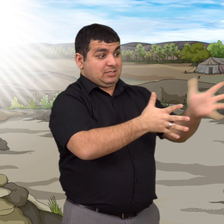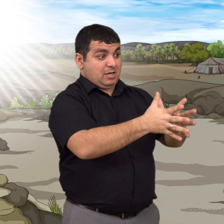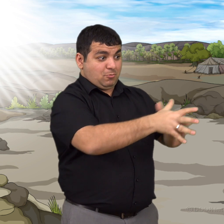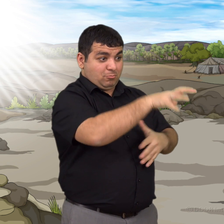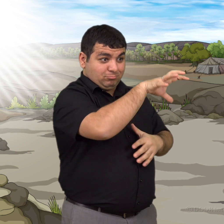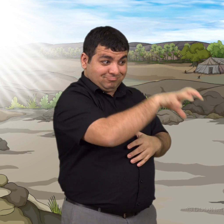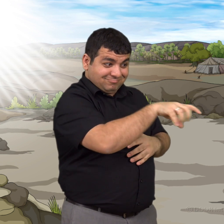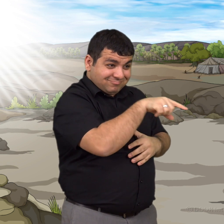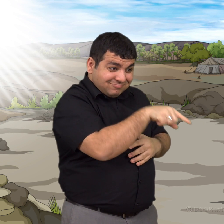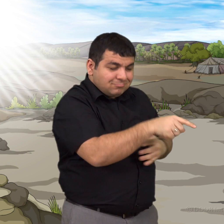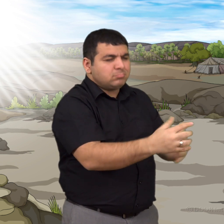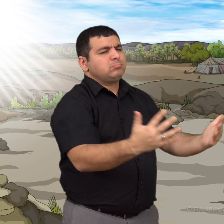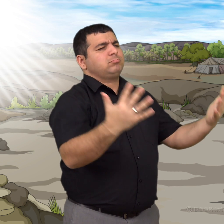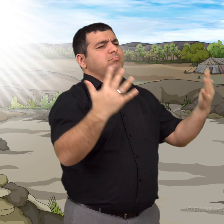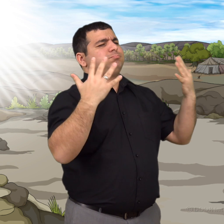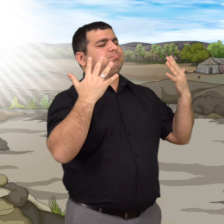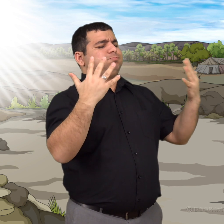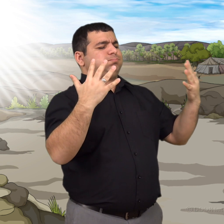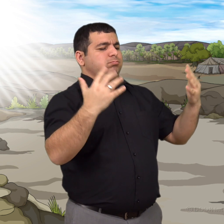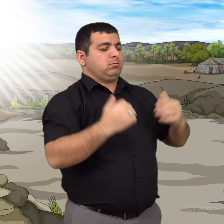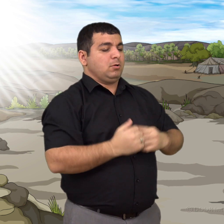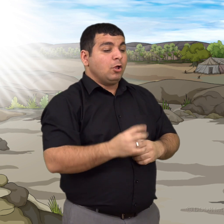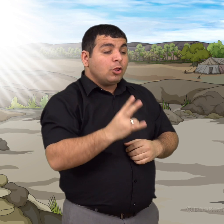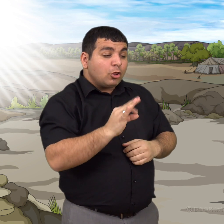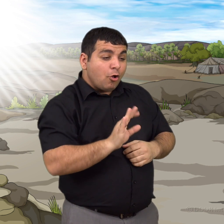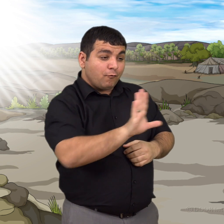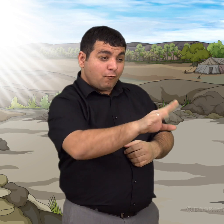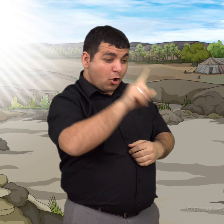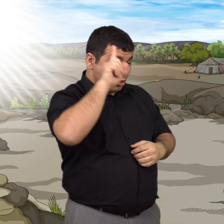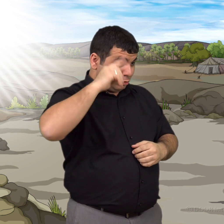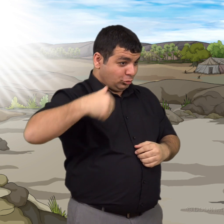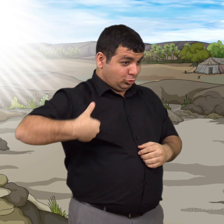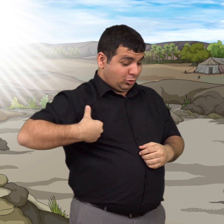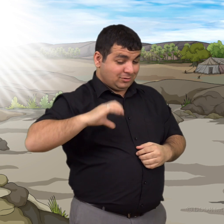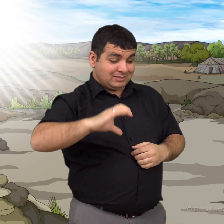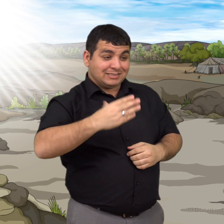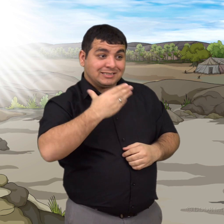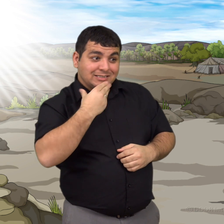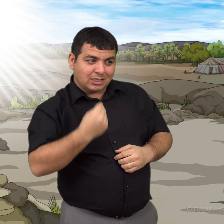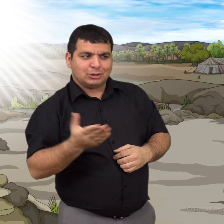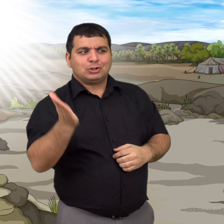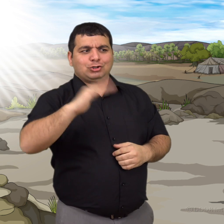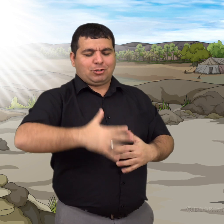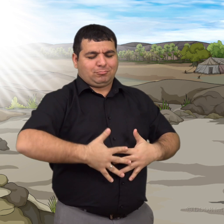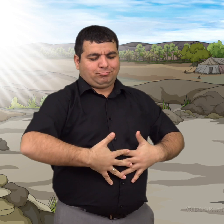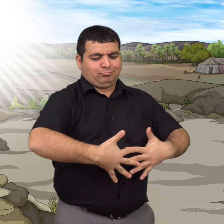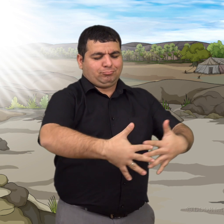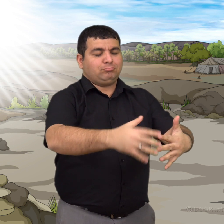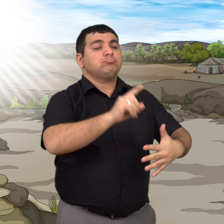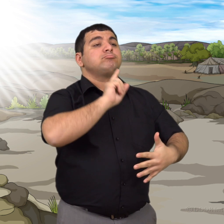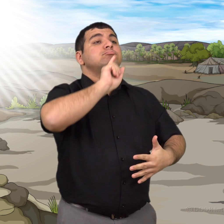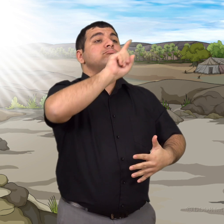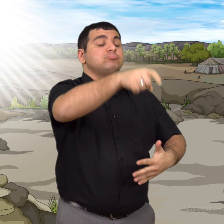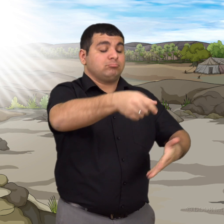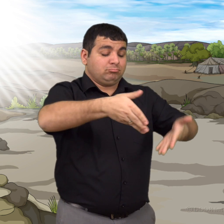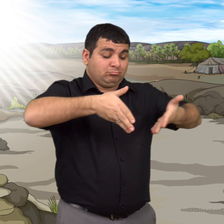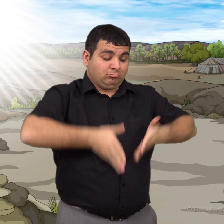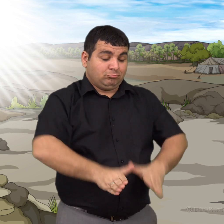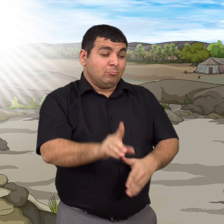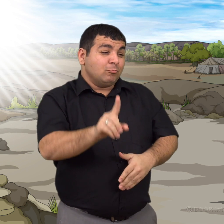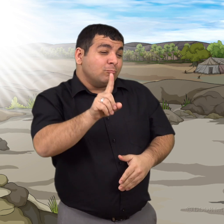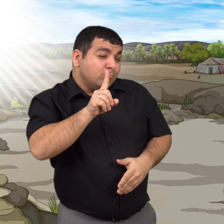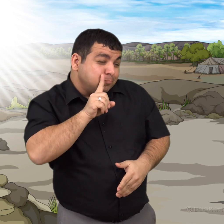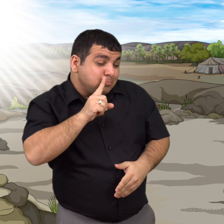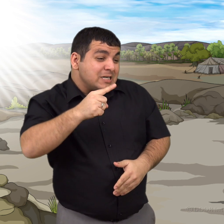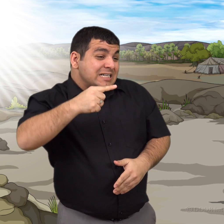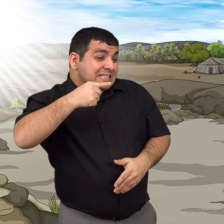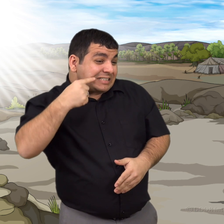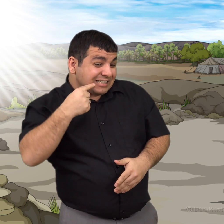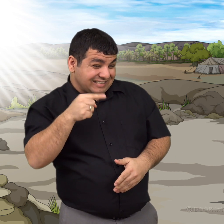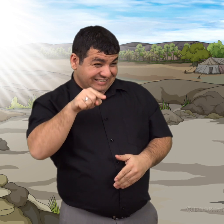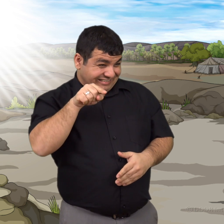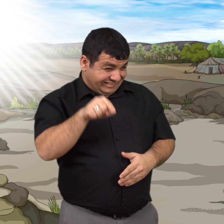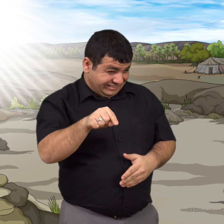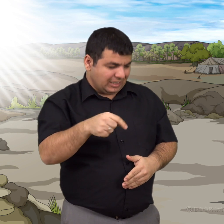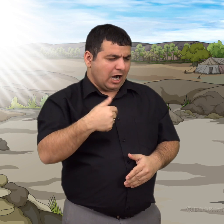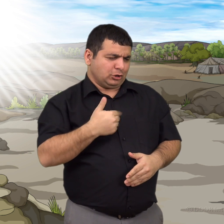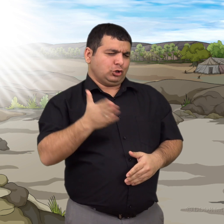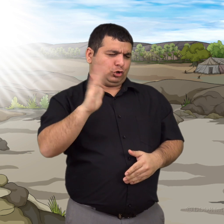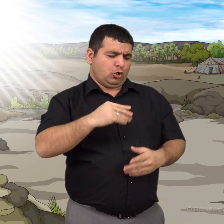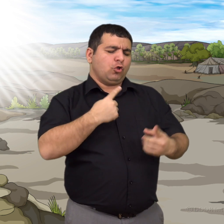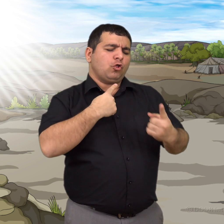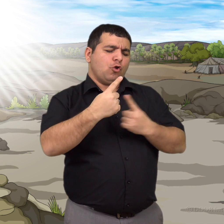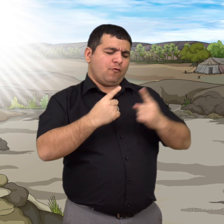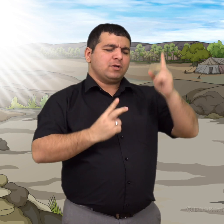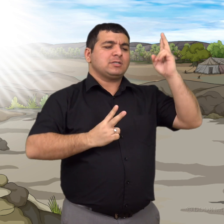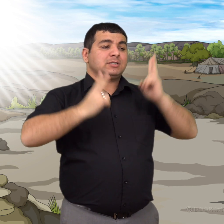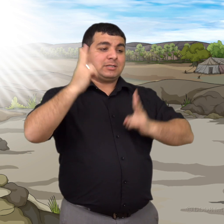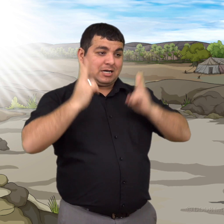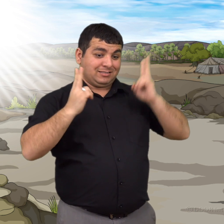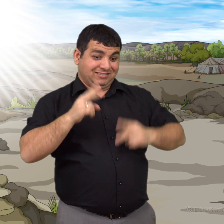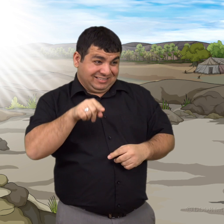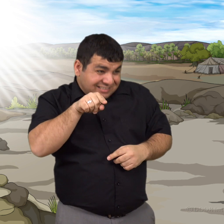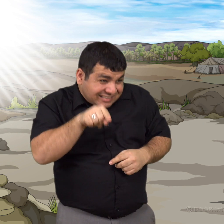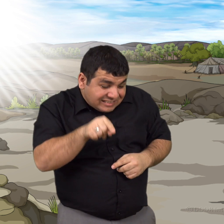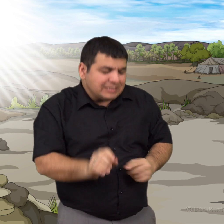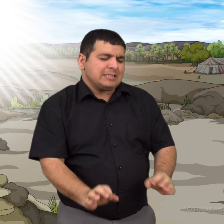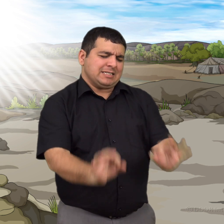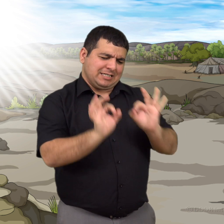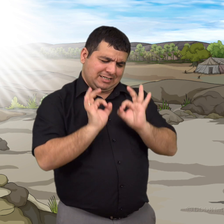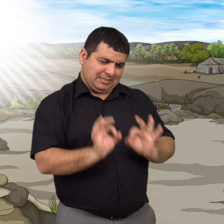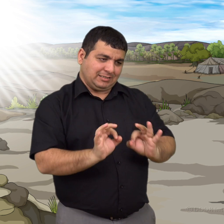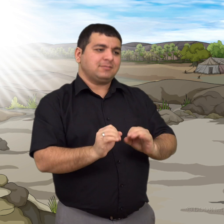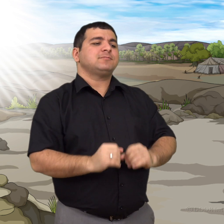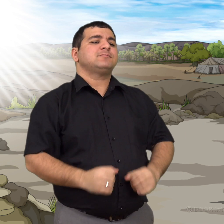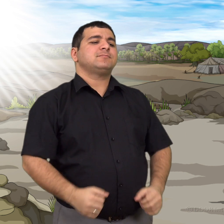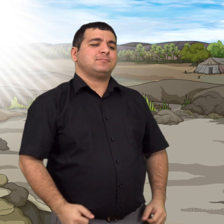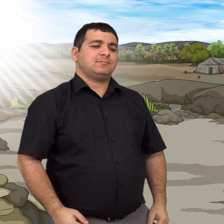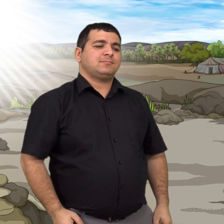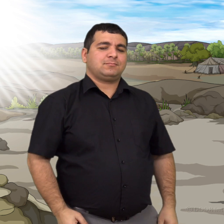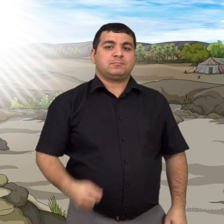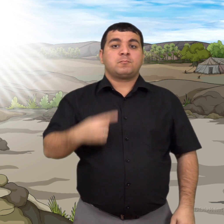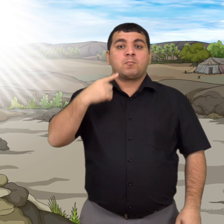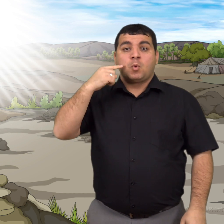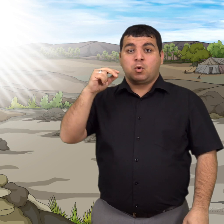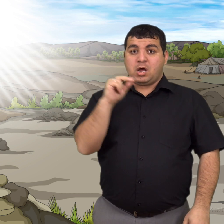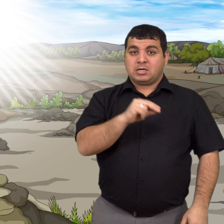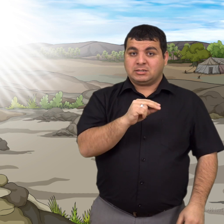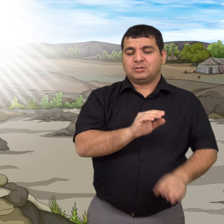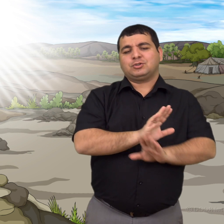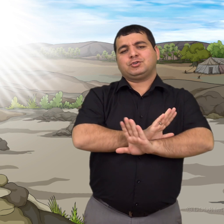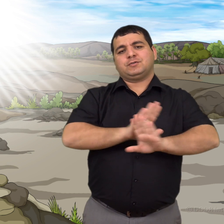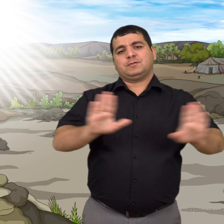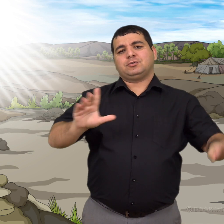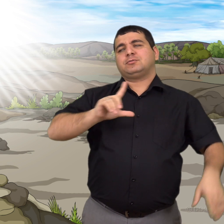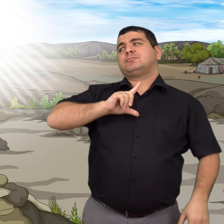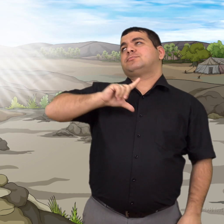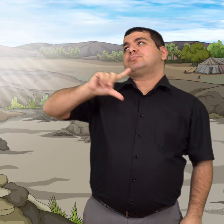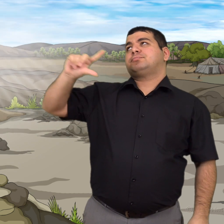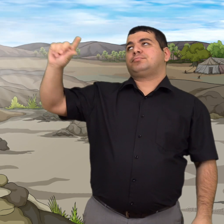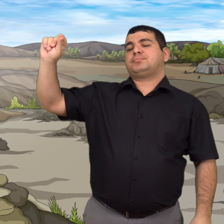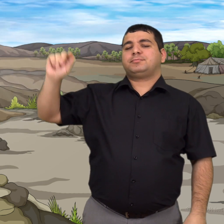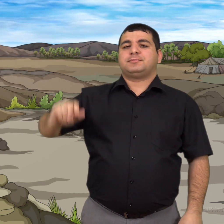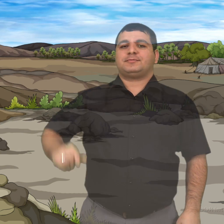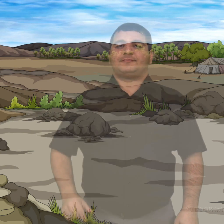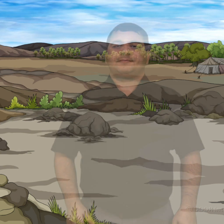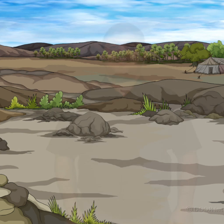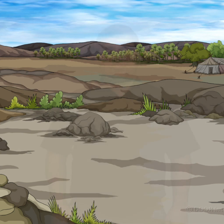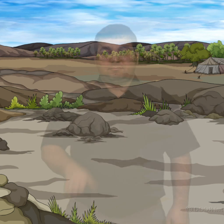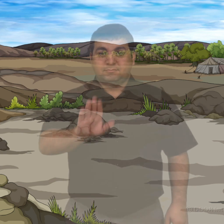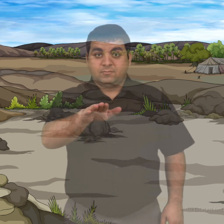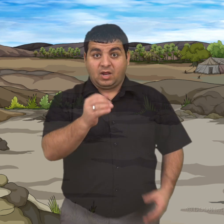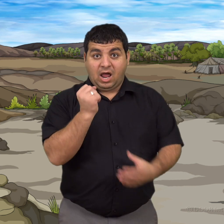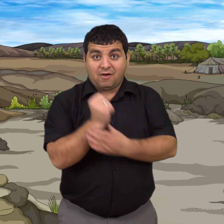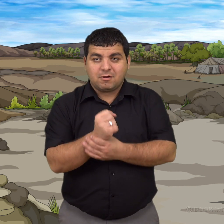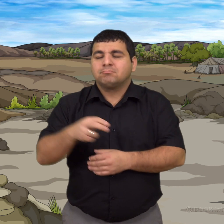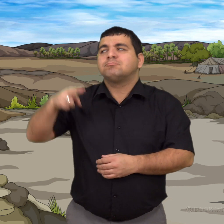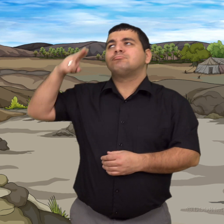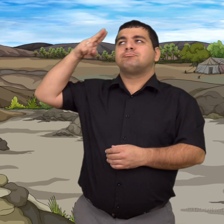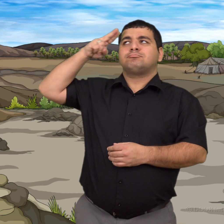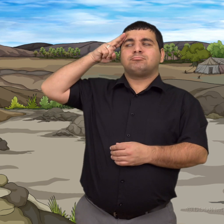But I will establish My covenant with Isaac, whom Sarah will bear to you at this time next year.”